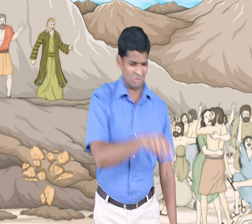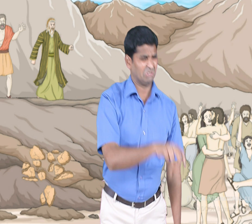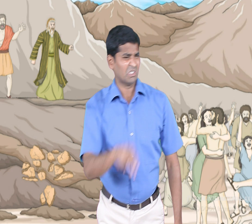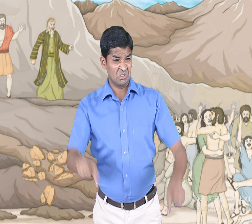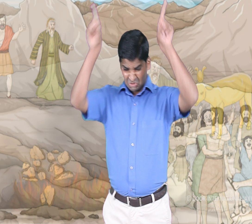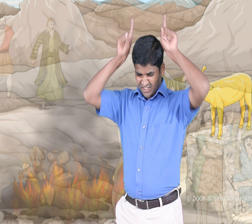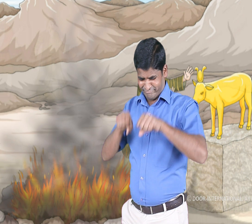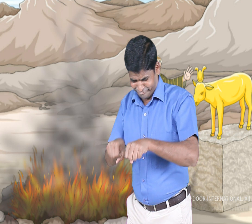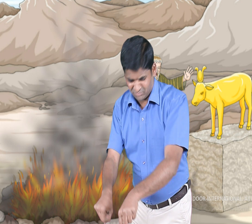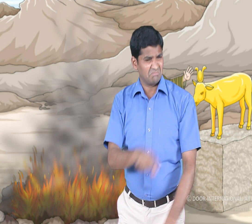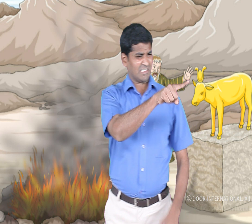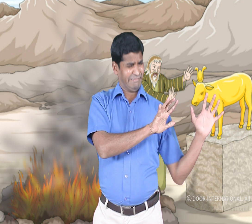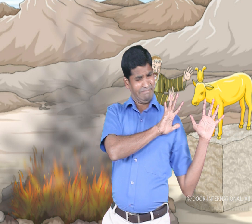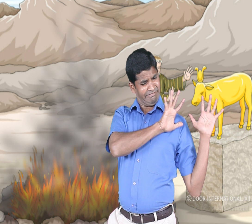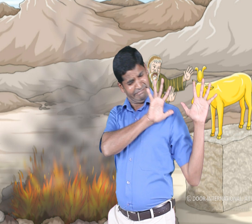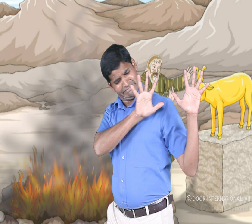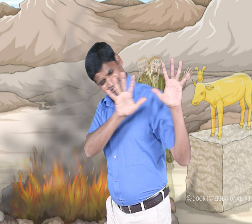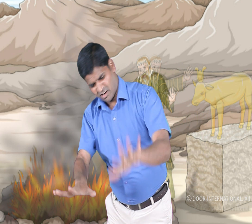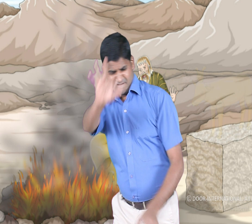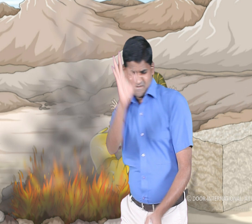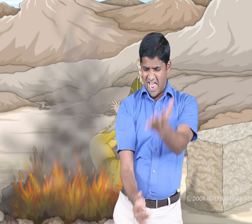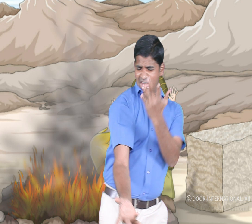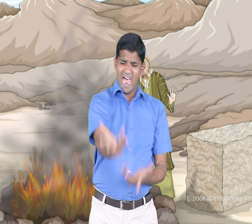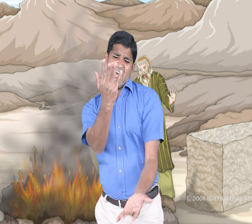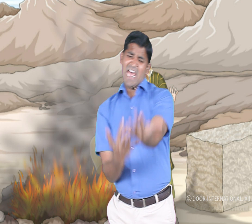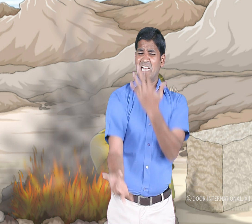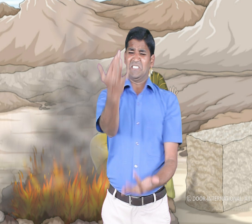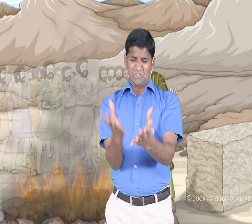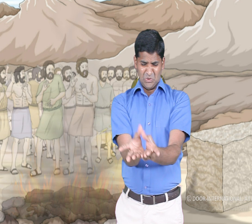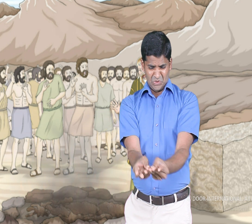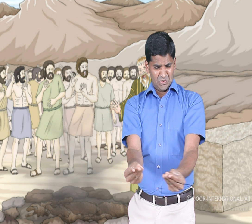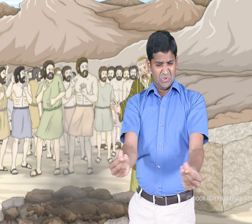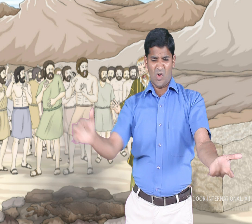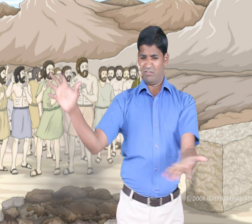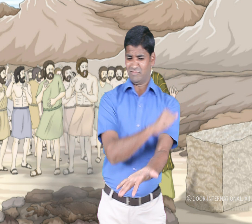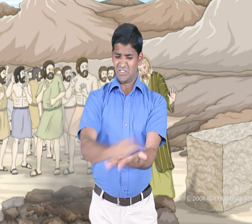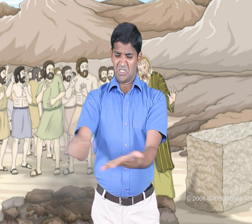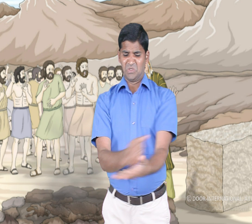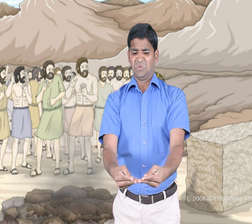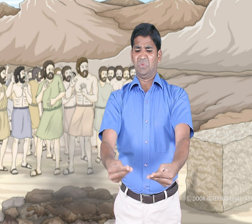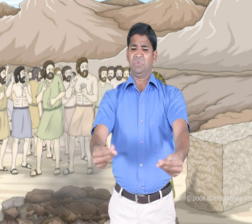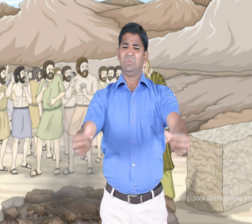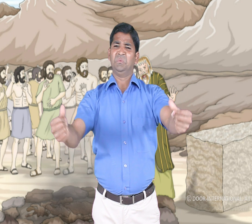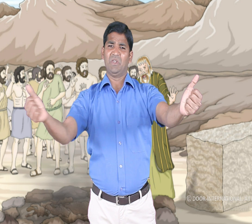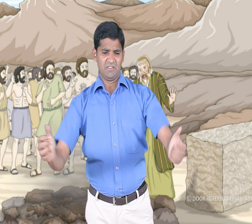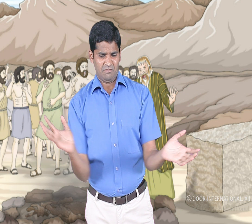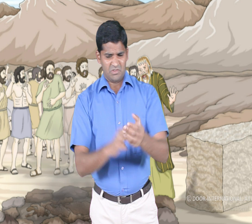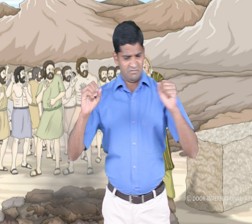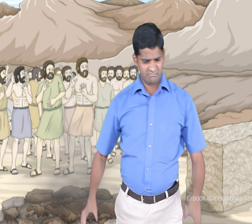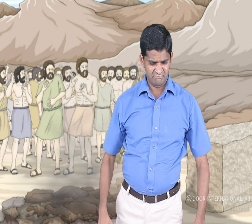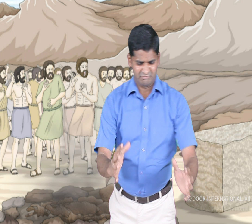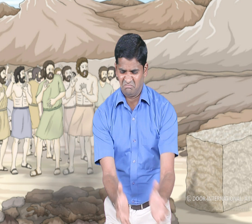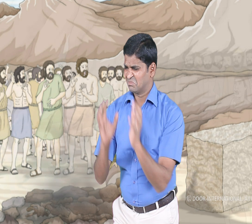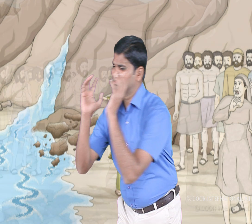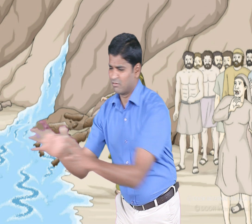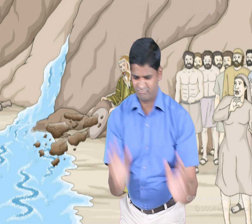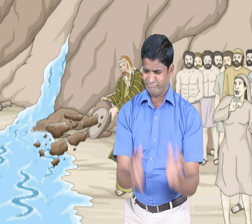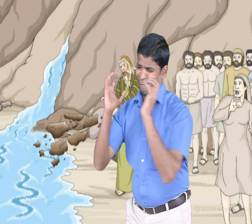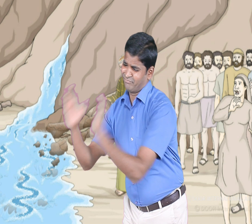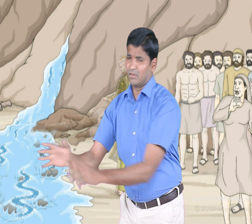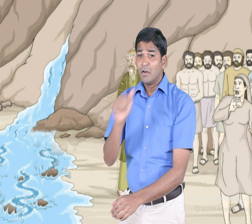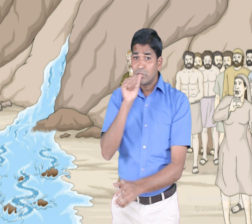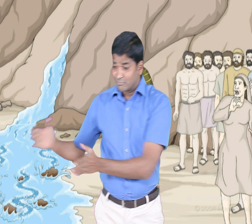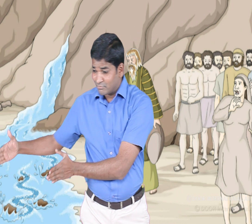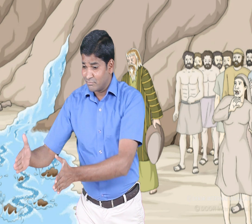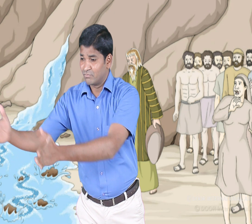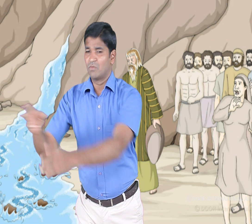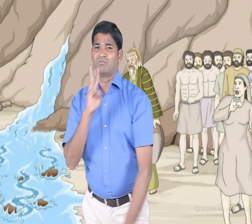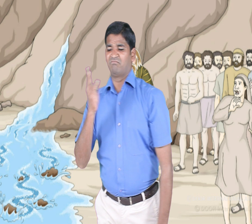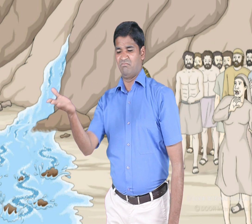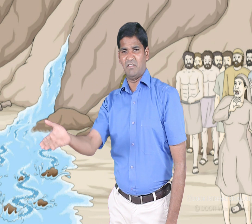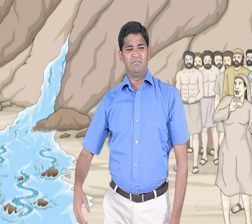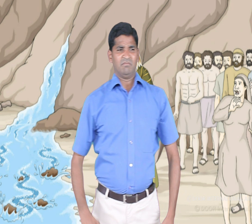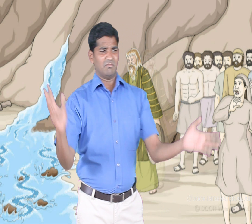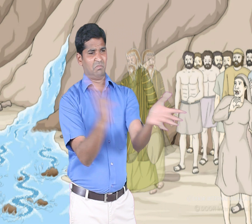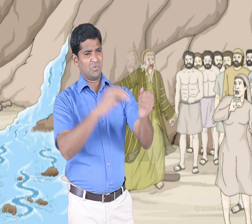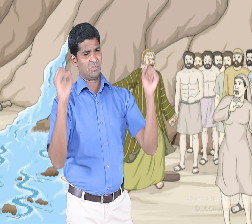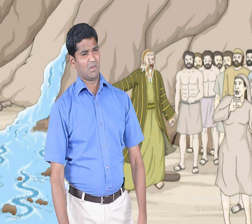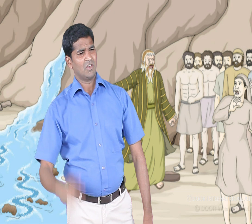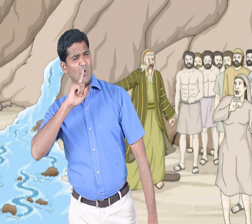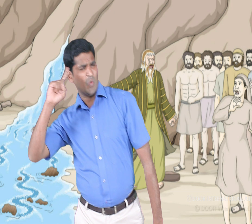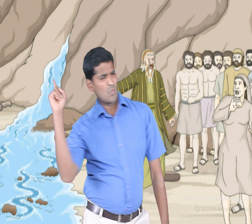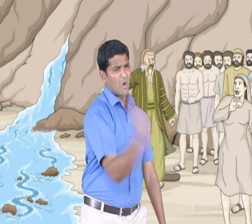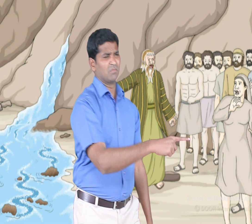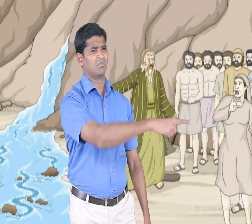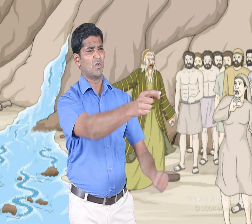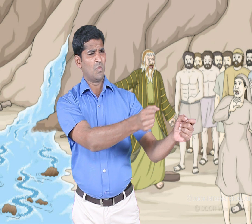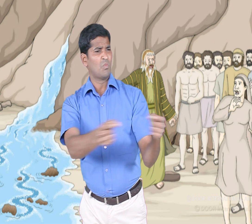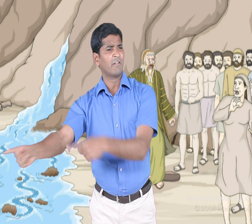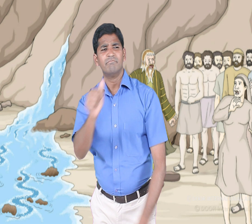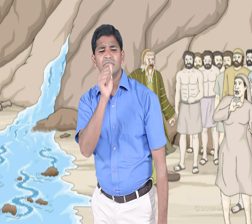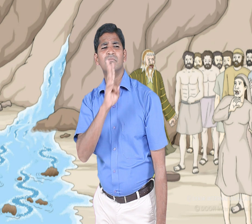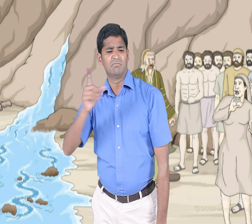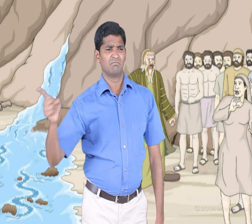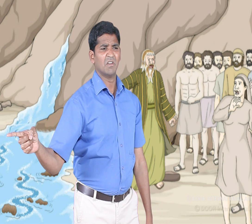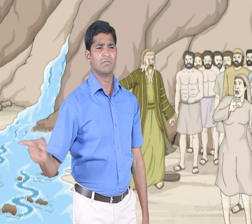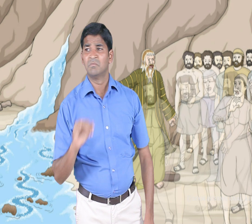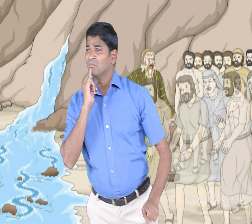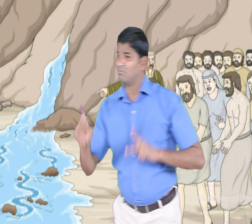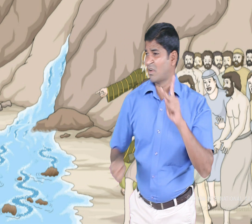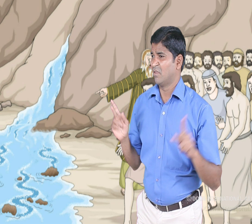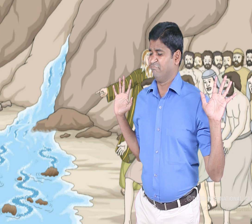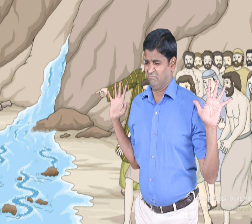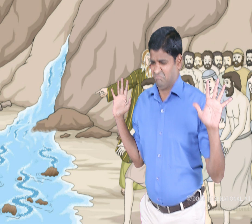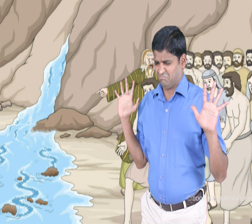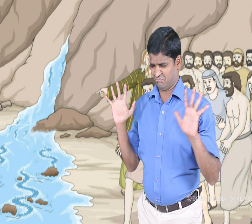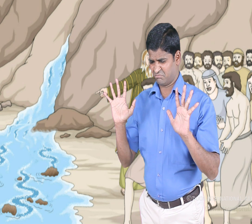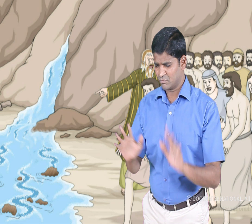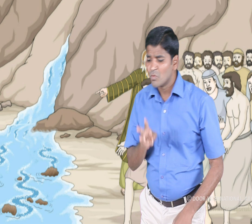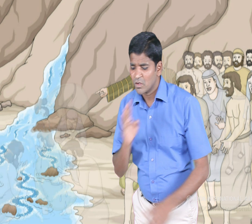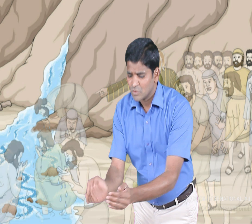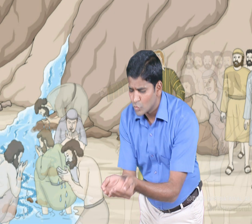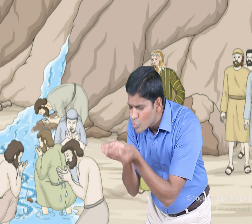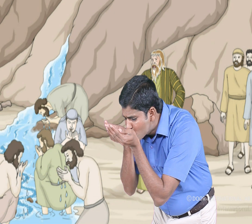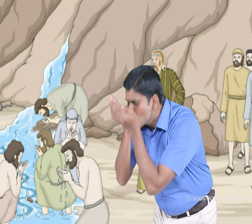Then he took the calf they had made, burned it in the fire, ground it to powder, and scattered the powder over the face of the water.